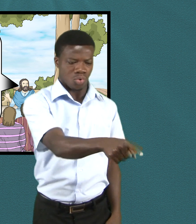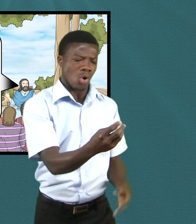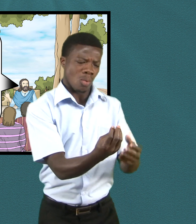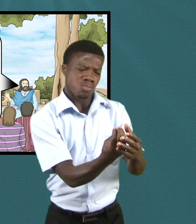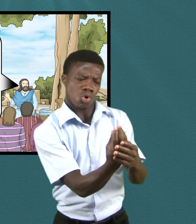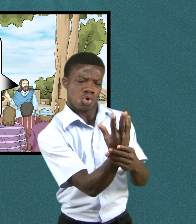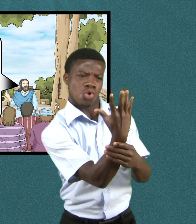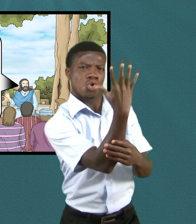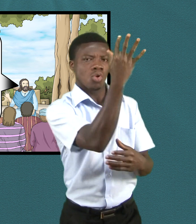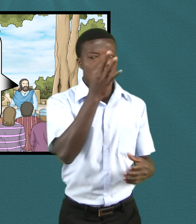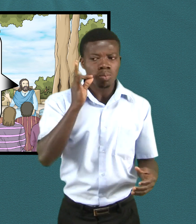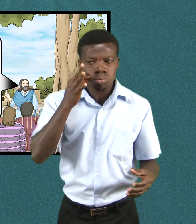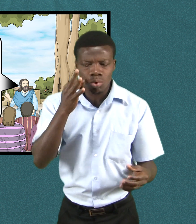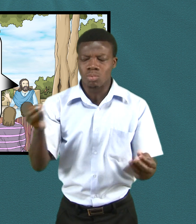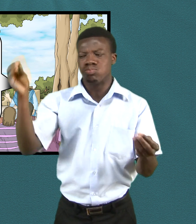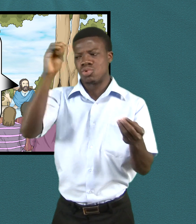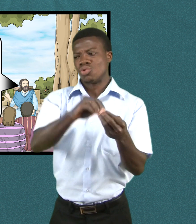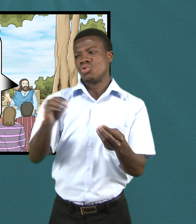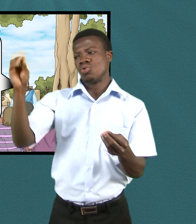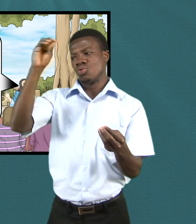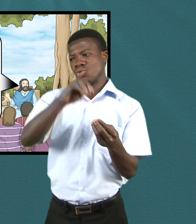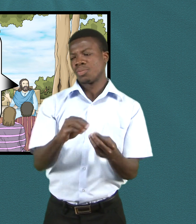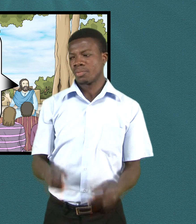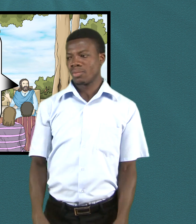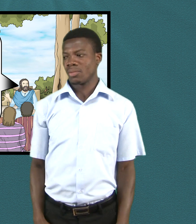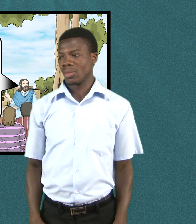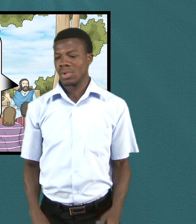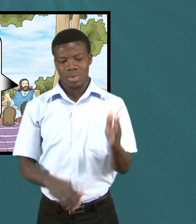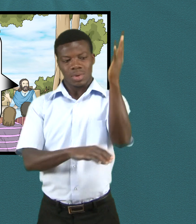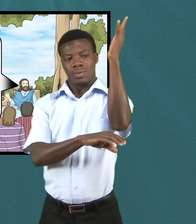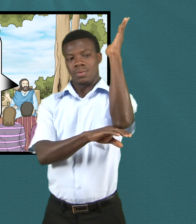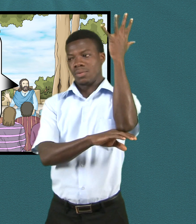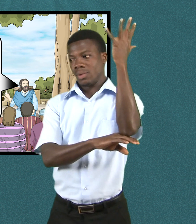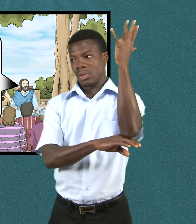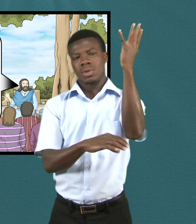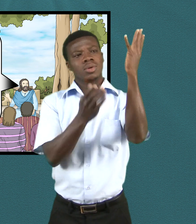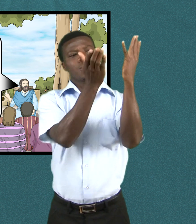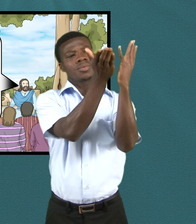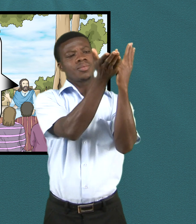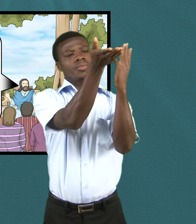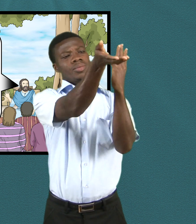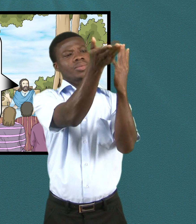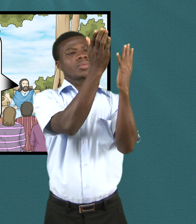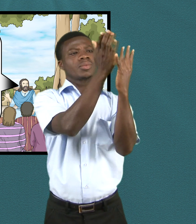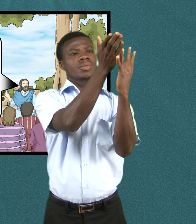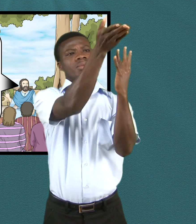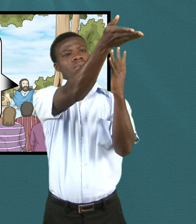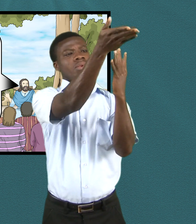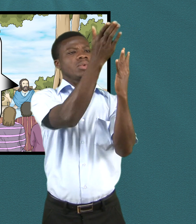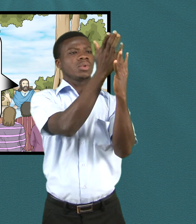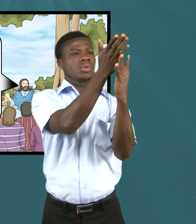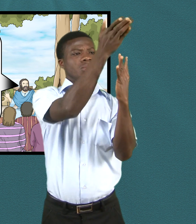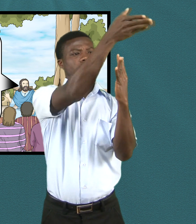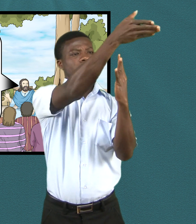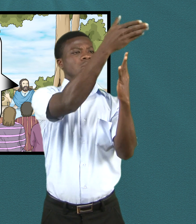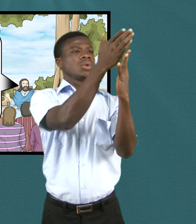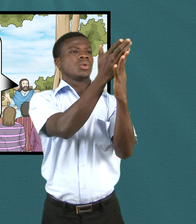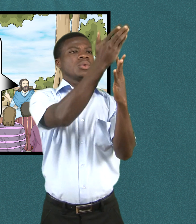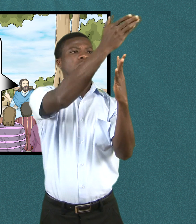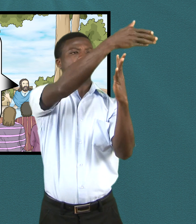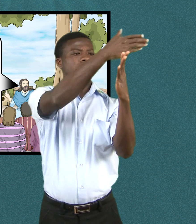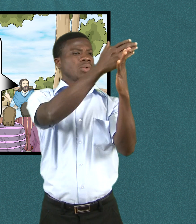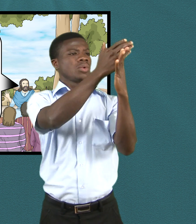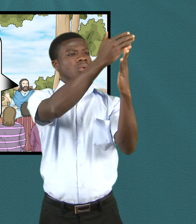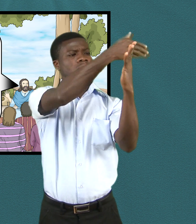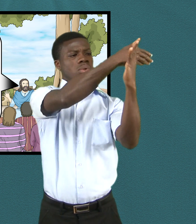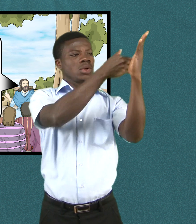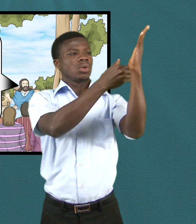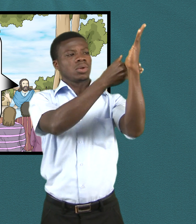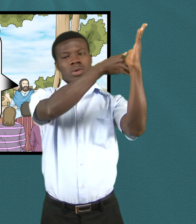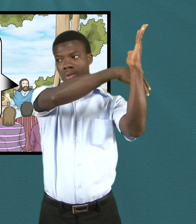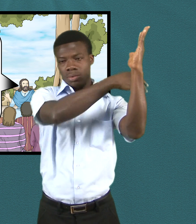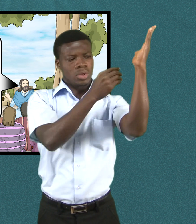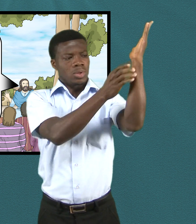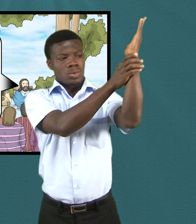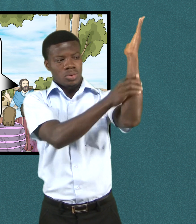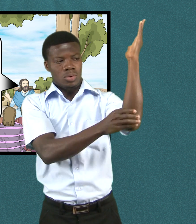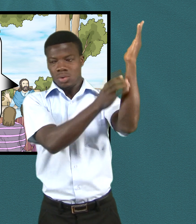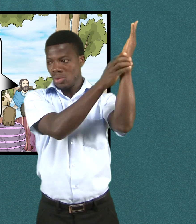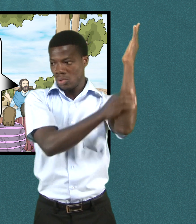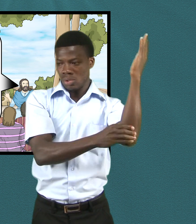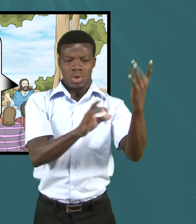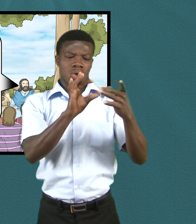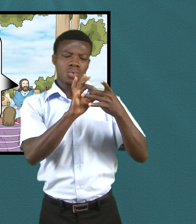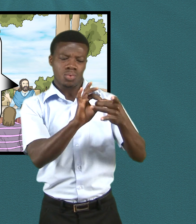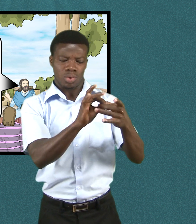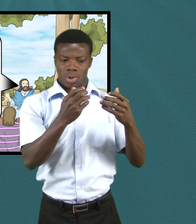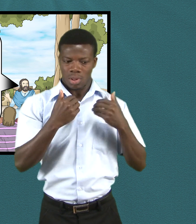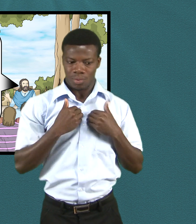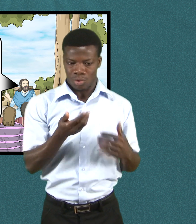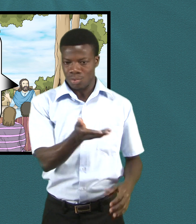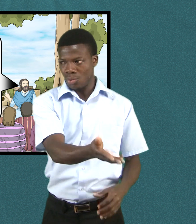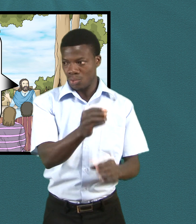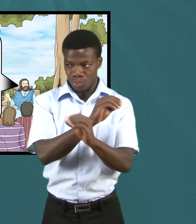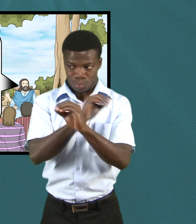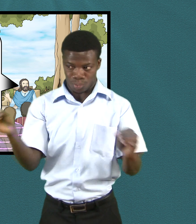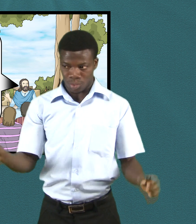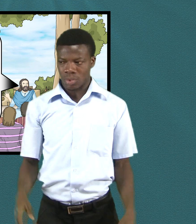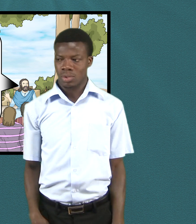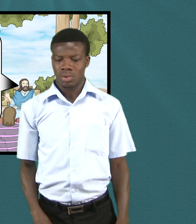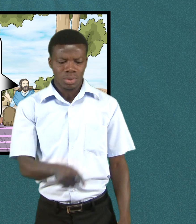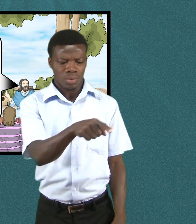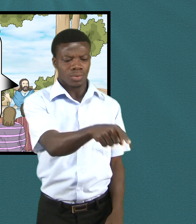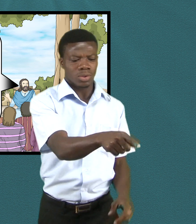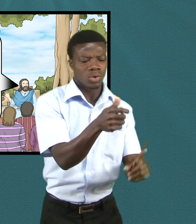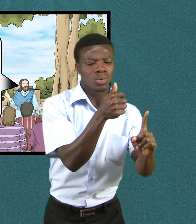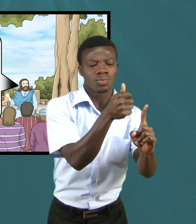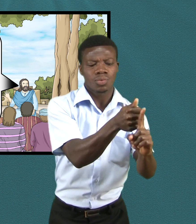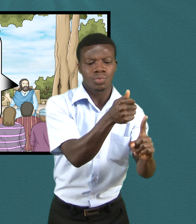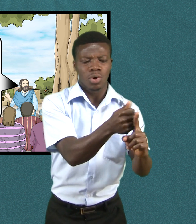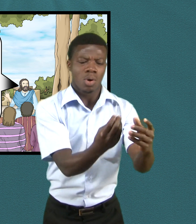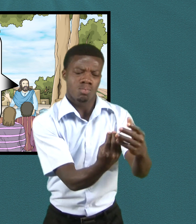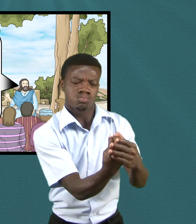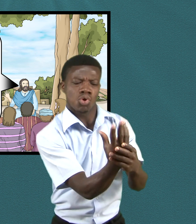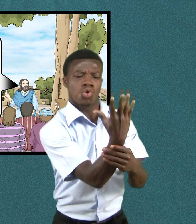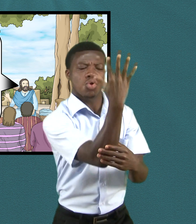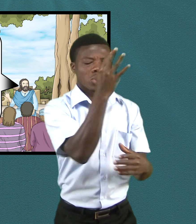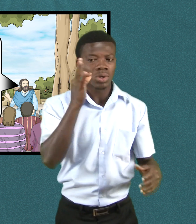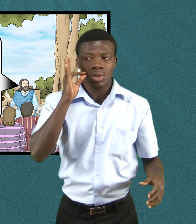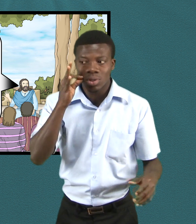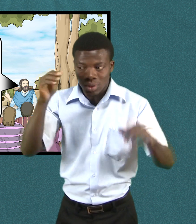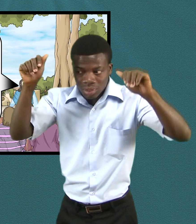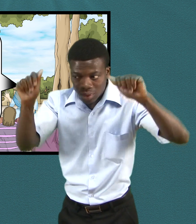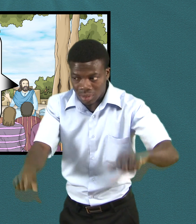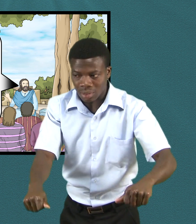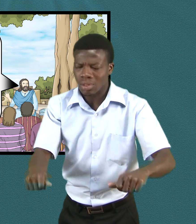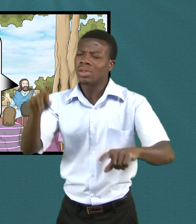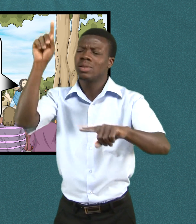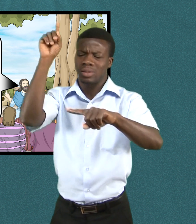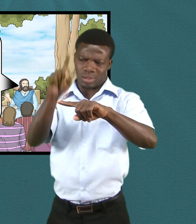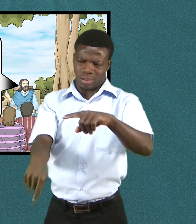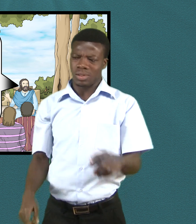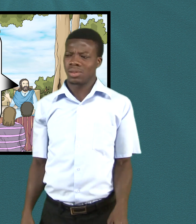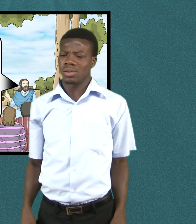Remain in Me, and I will remain in you.